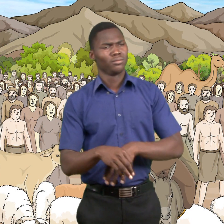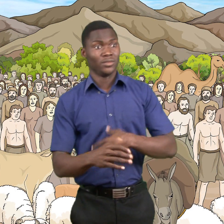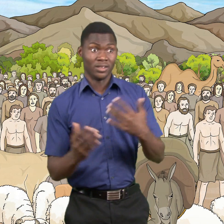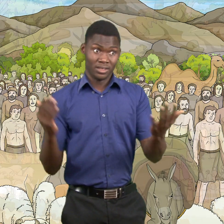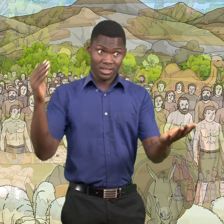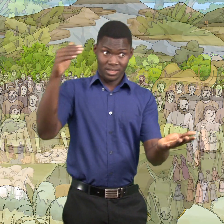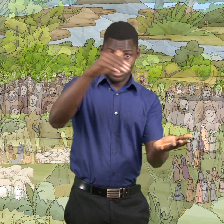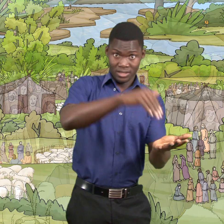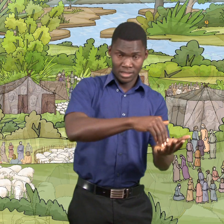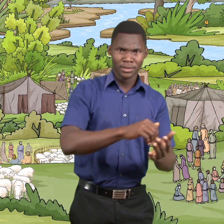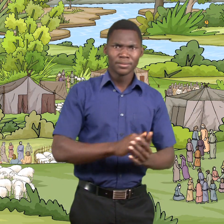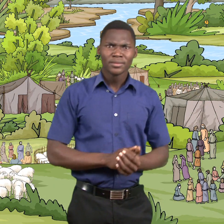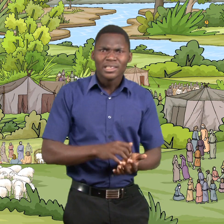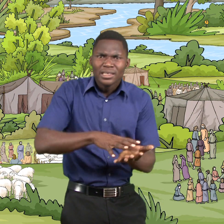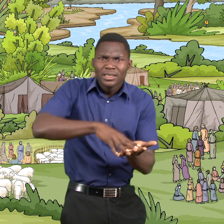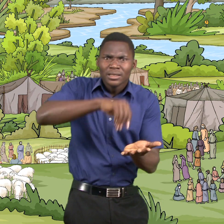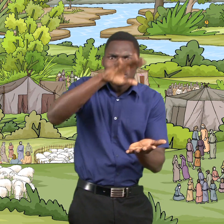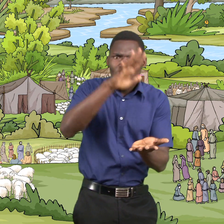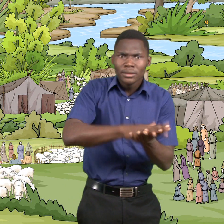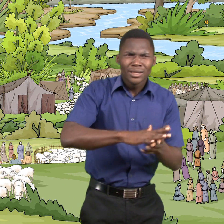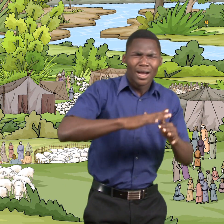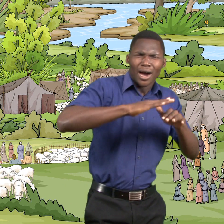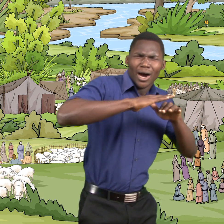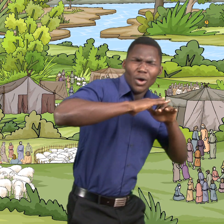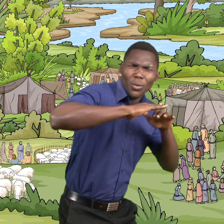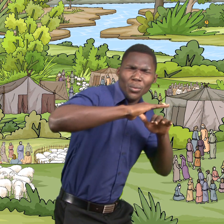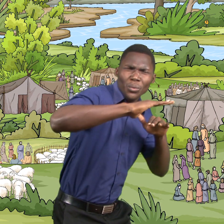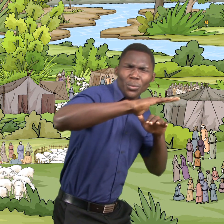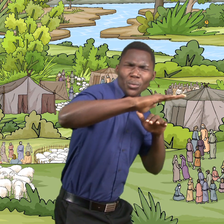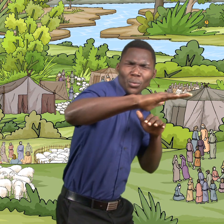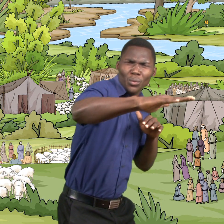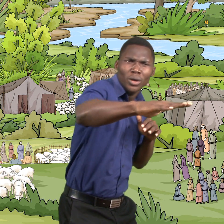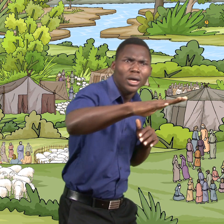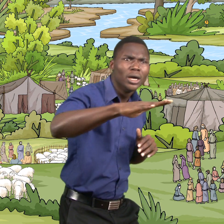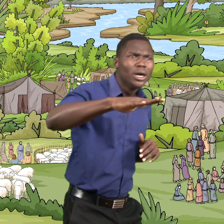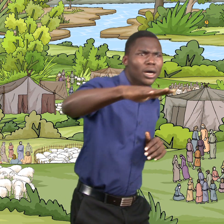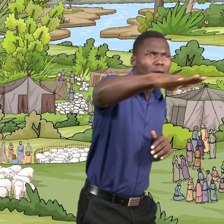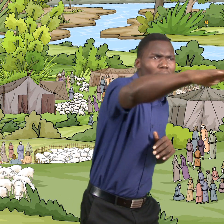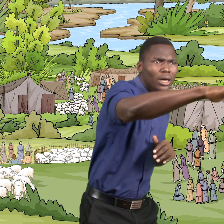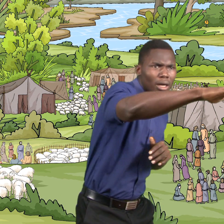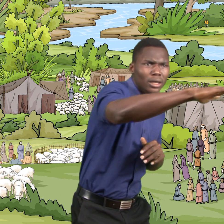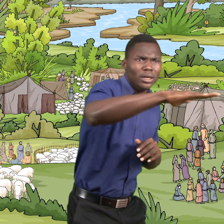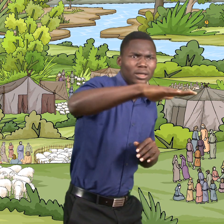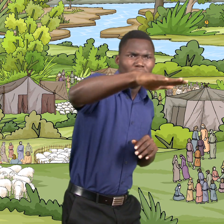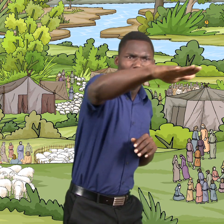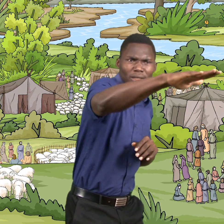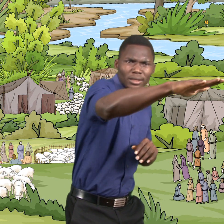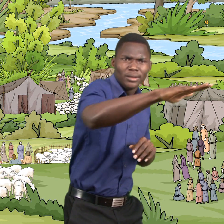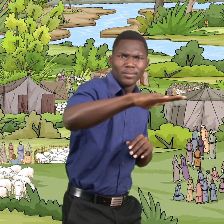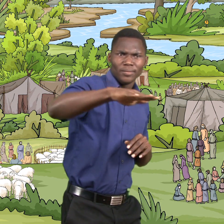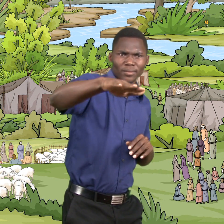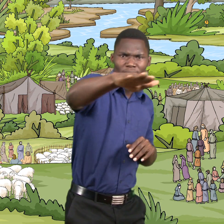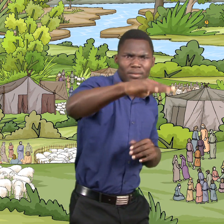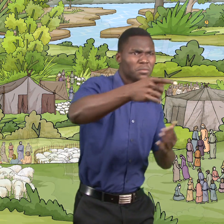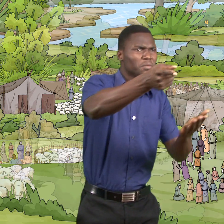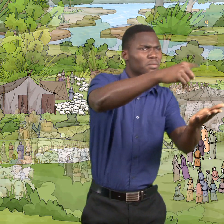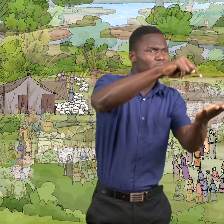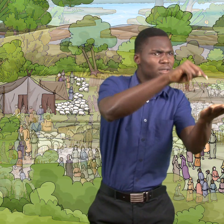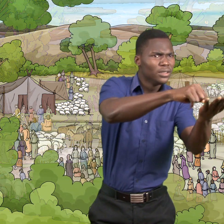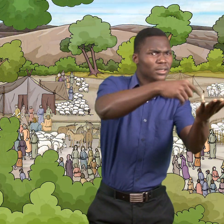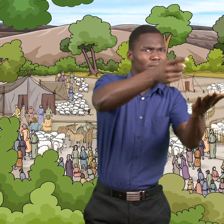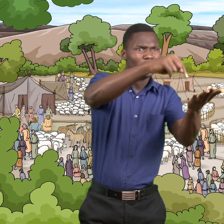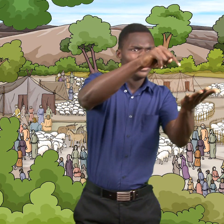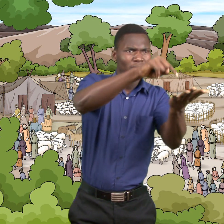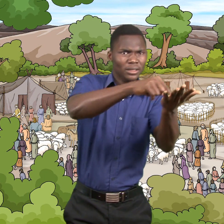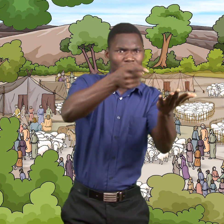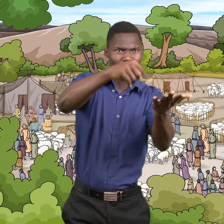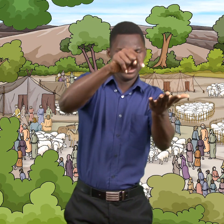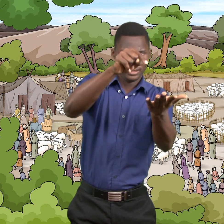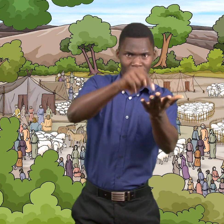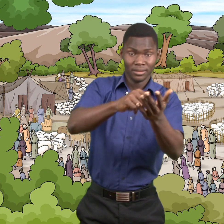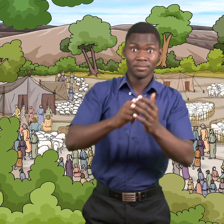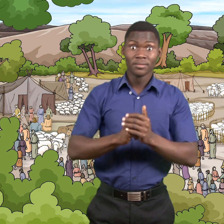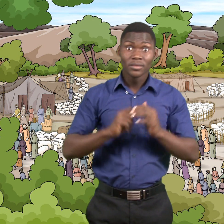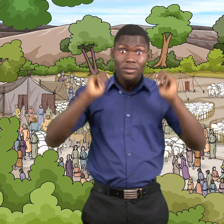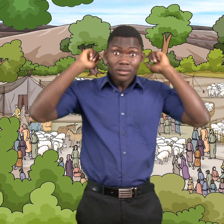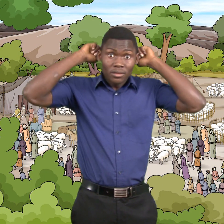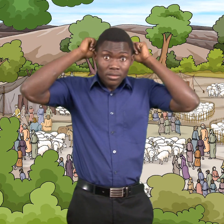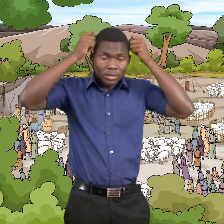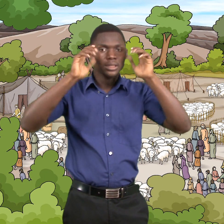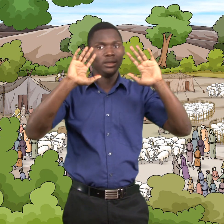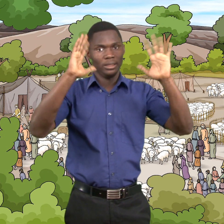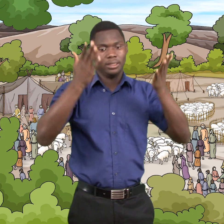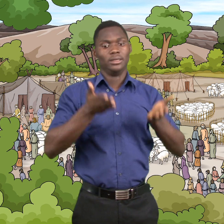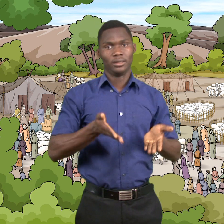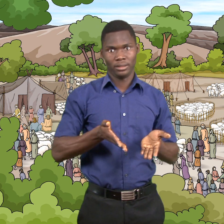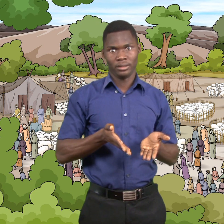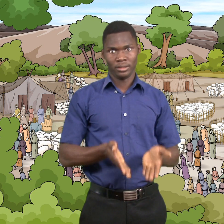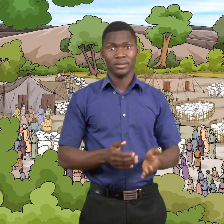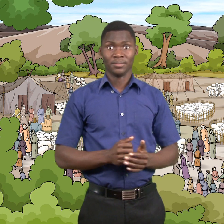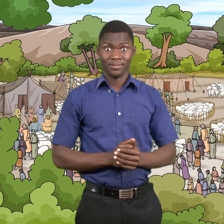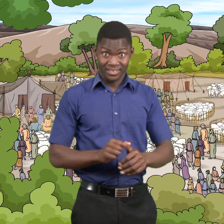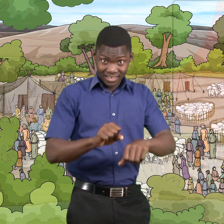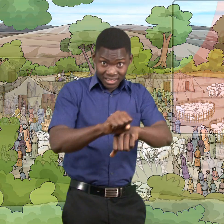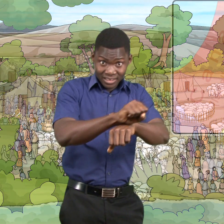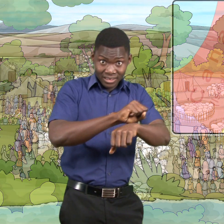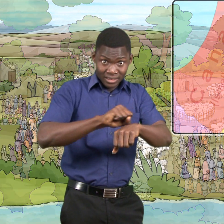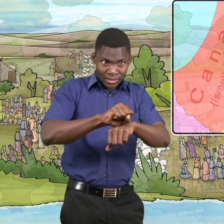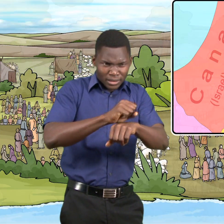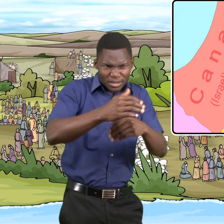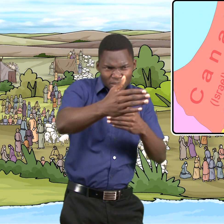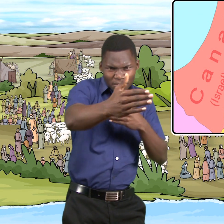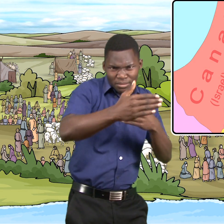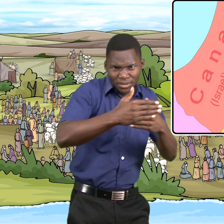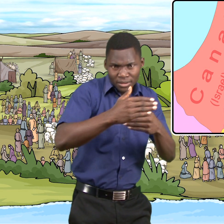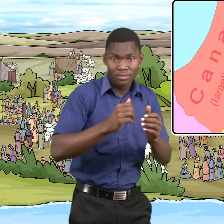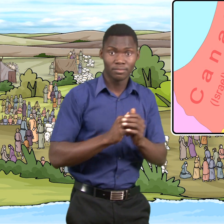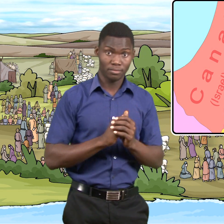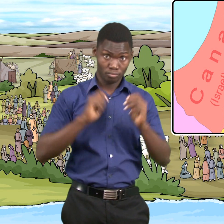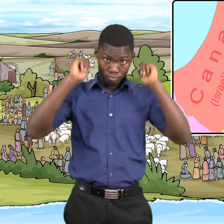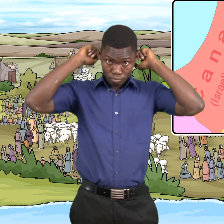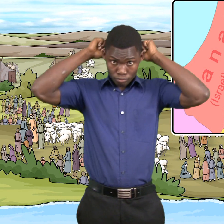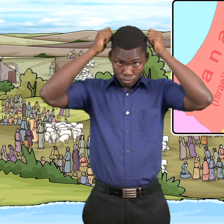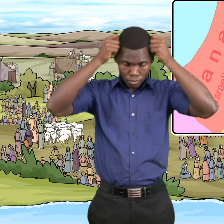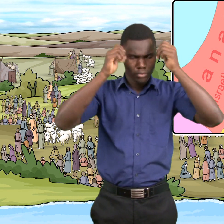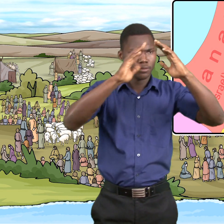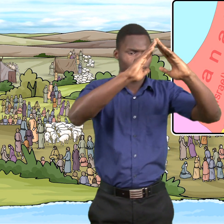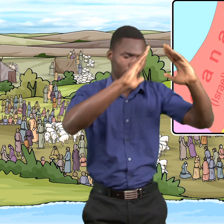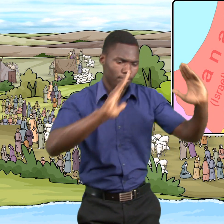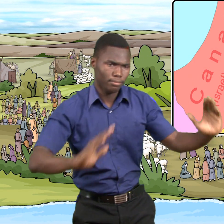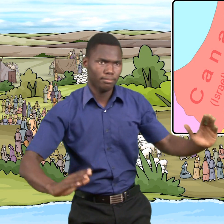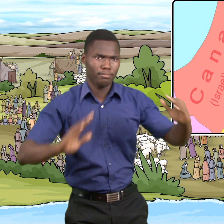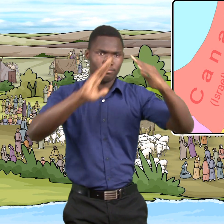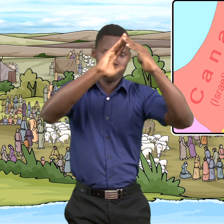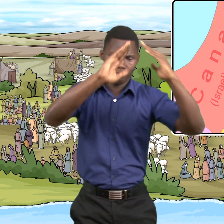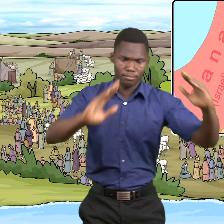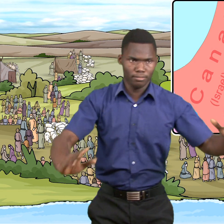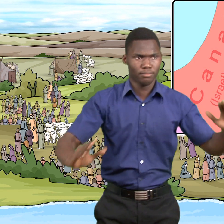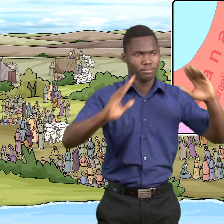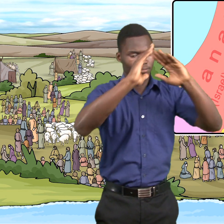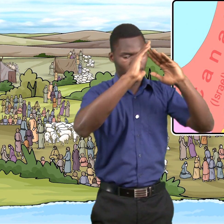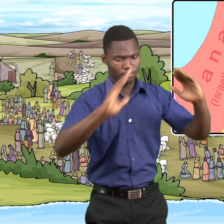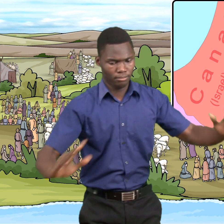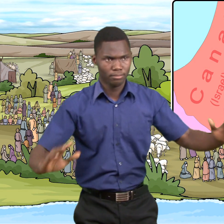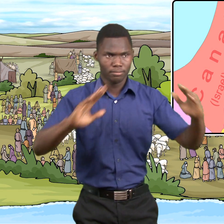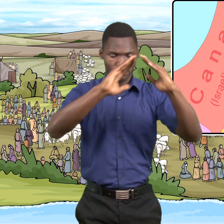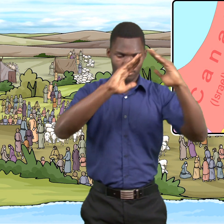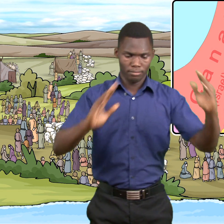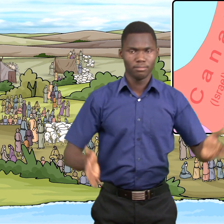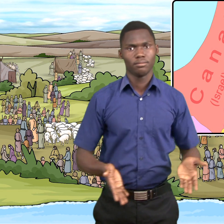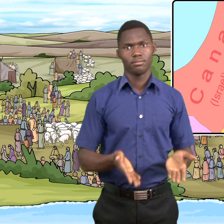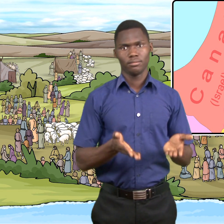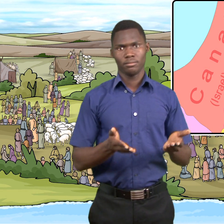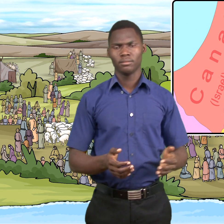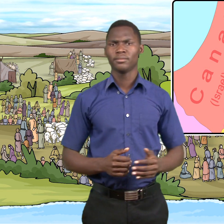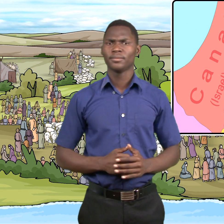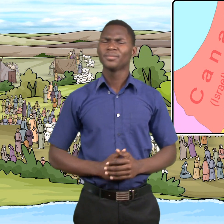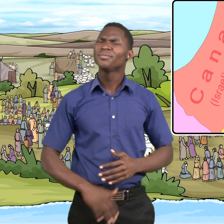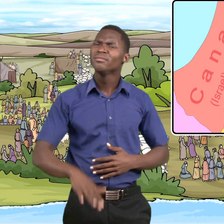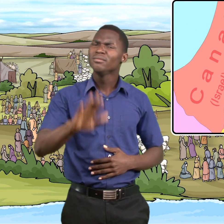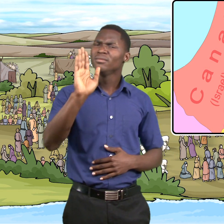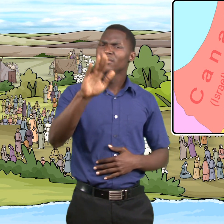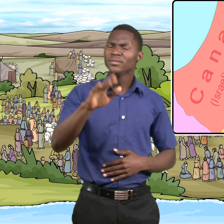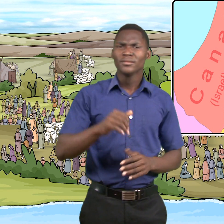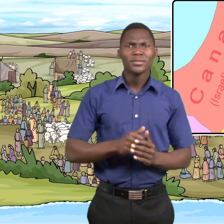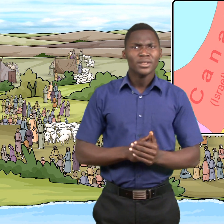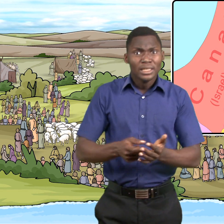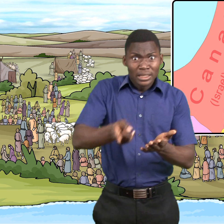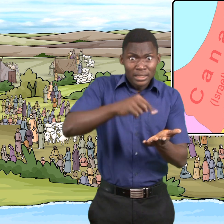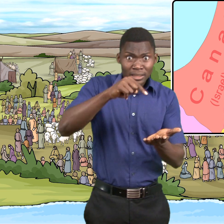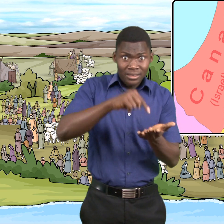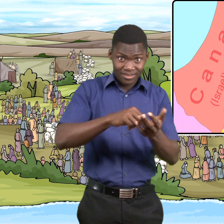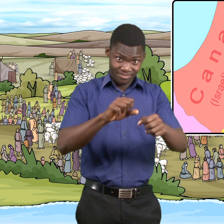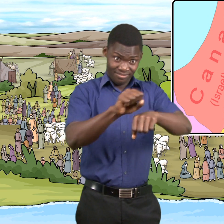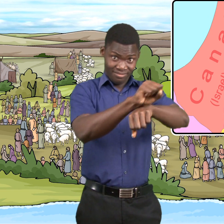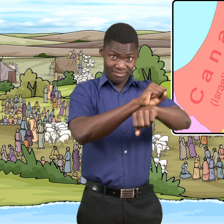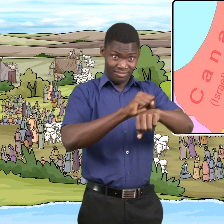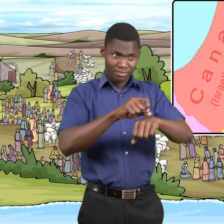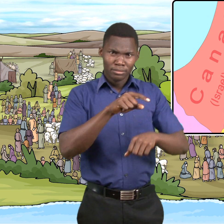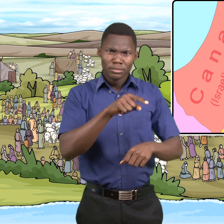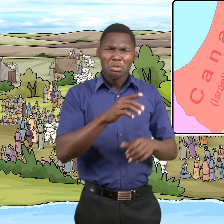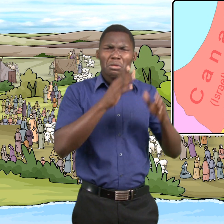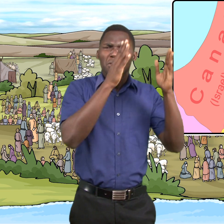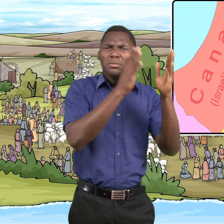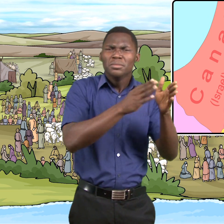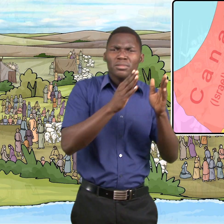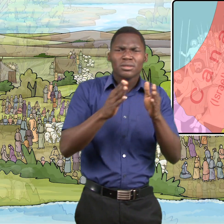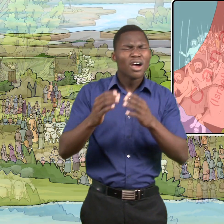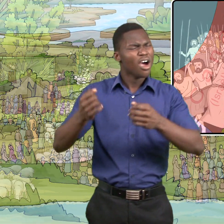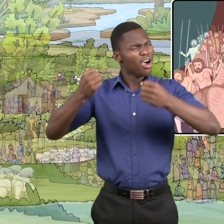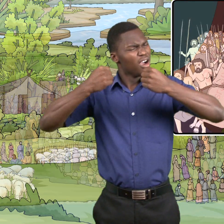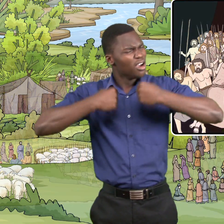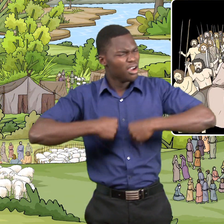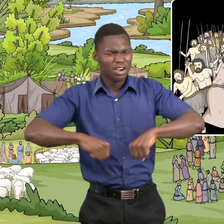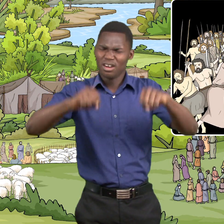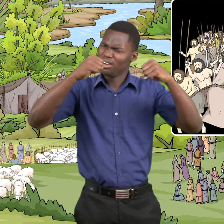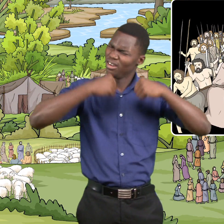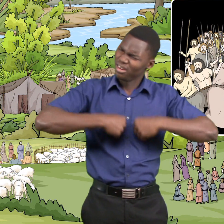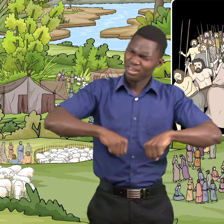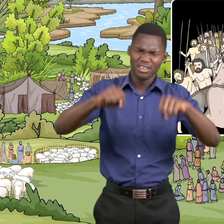And Abram and Lot parted company. Abram lived in the land of Canaan, but Lot settled in the cities of the plain and pitched his tent toward Sodom.